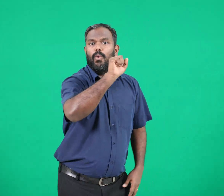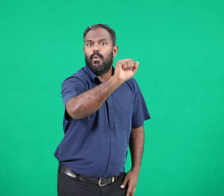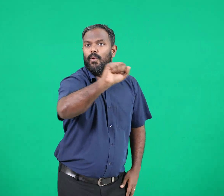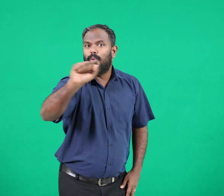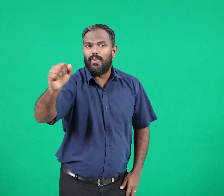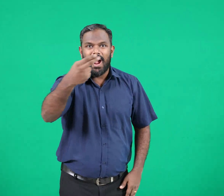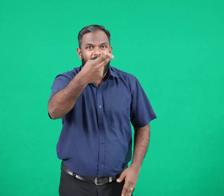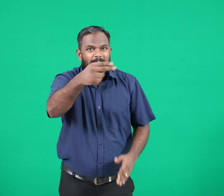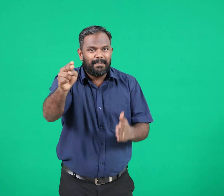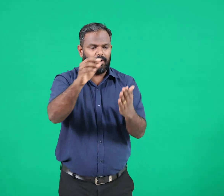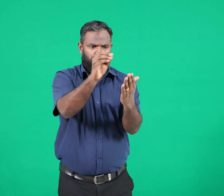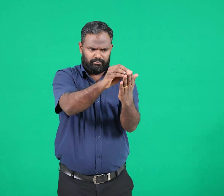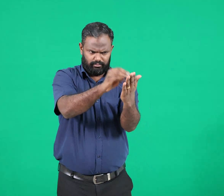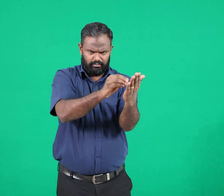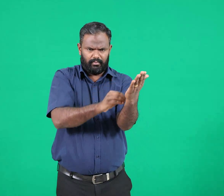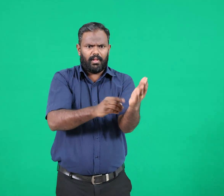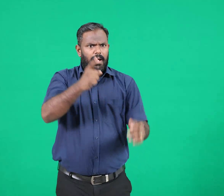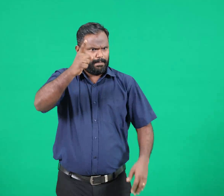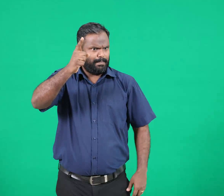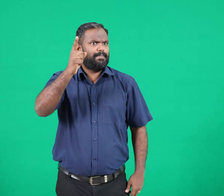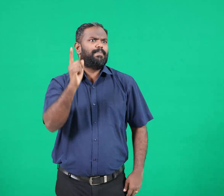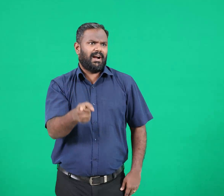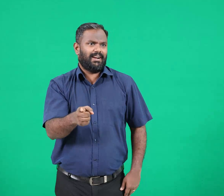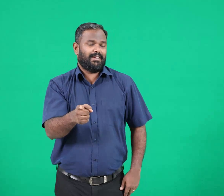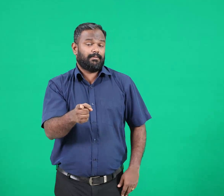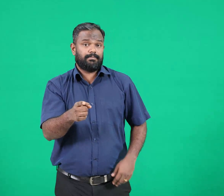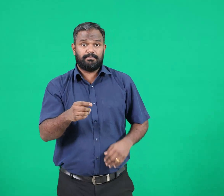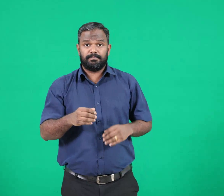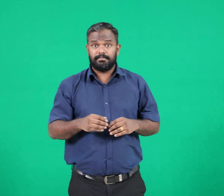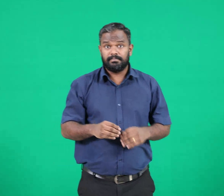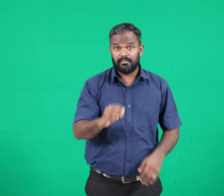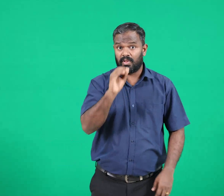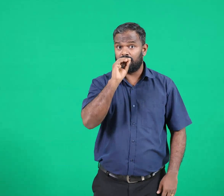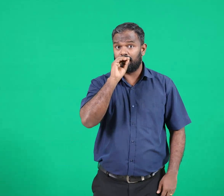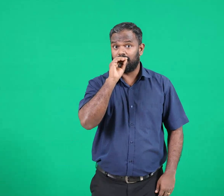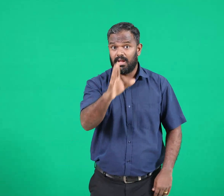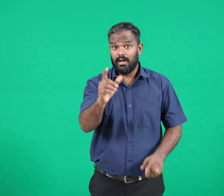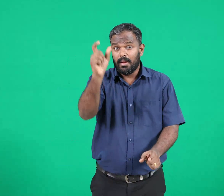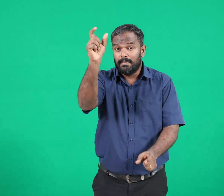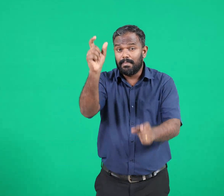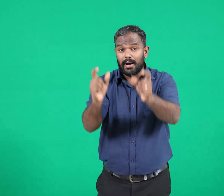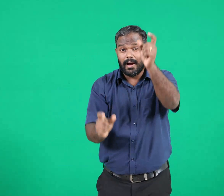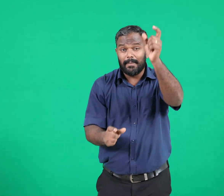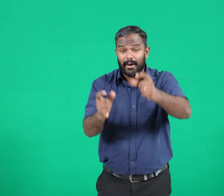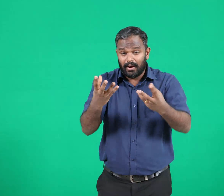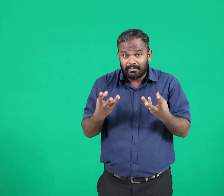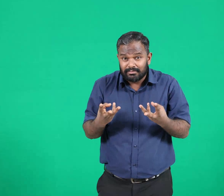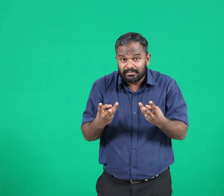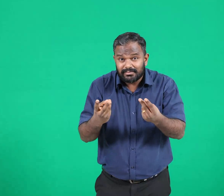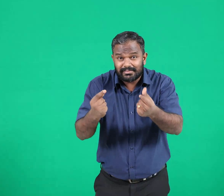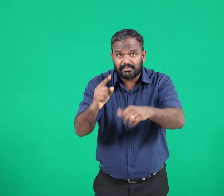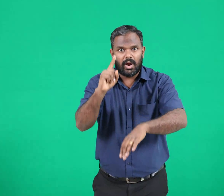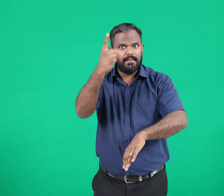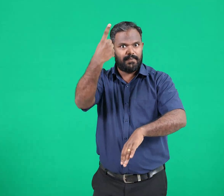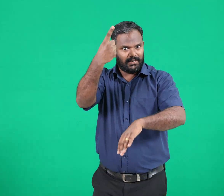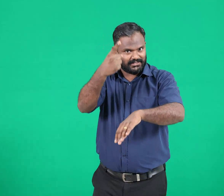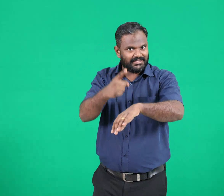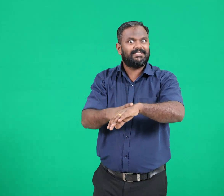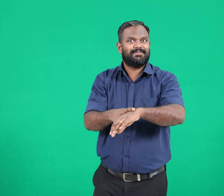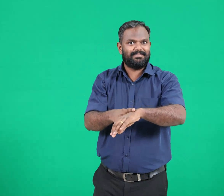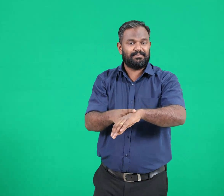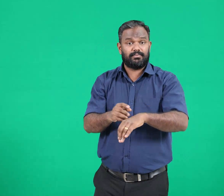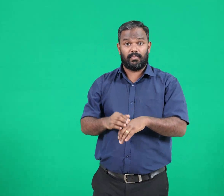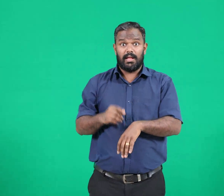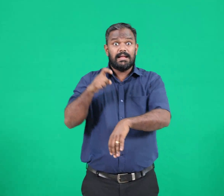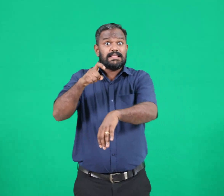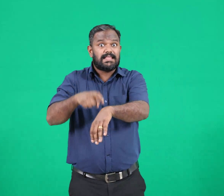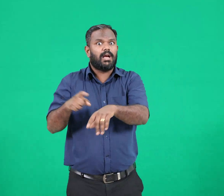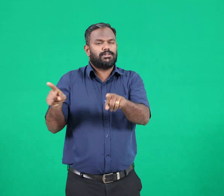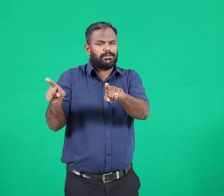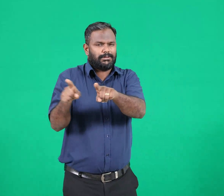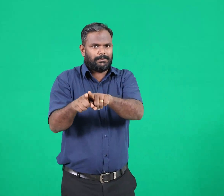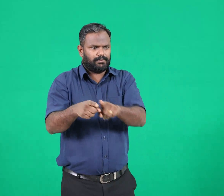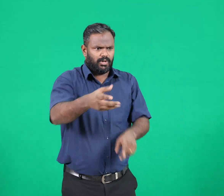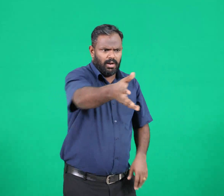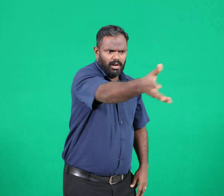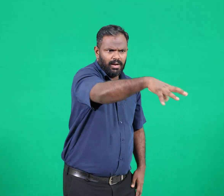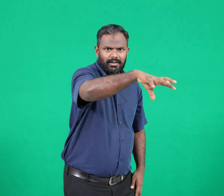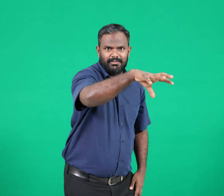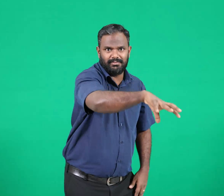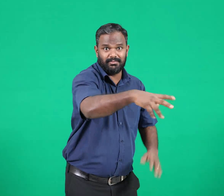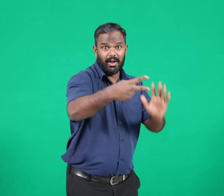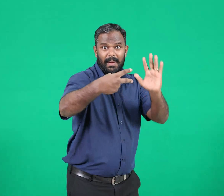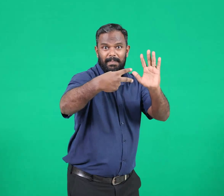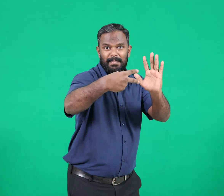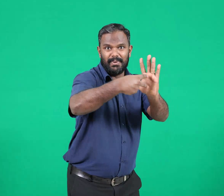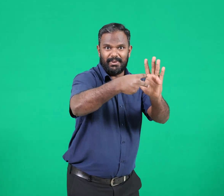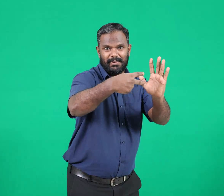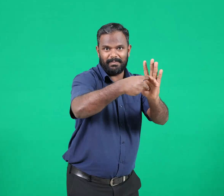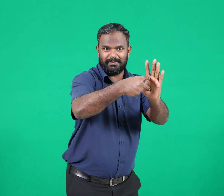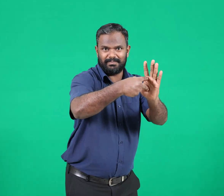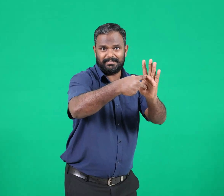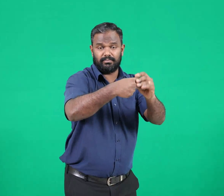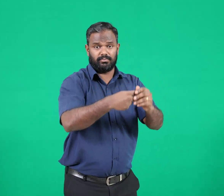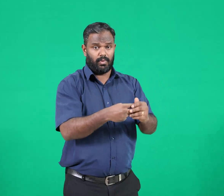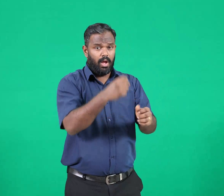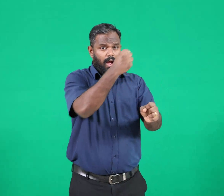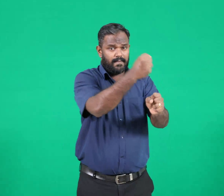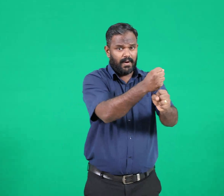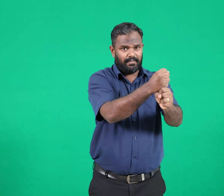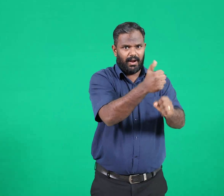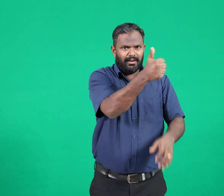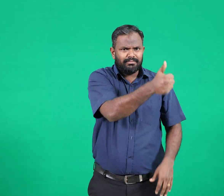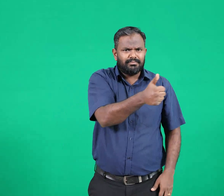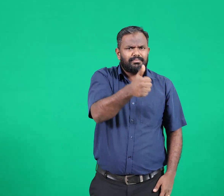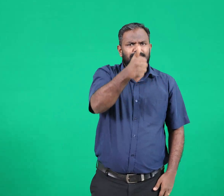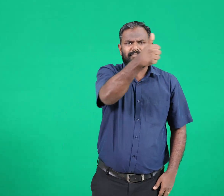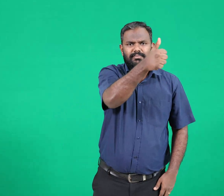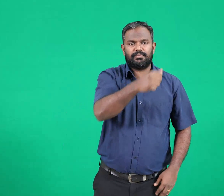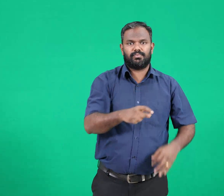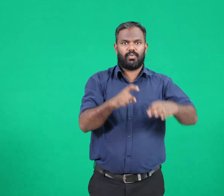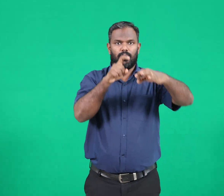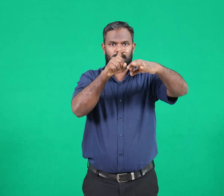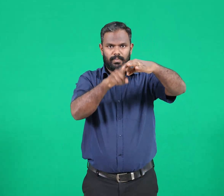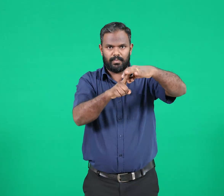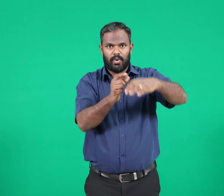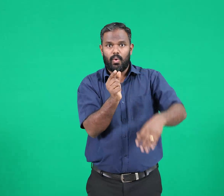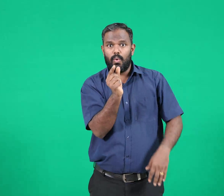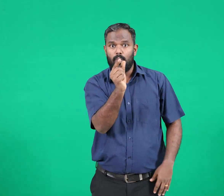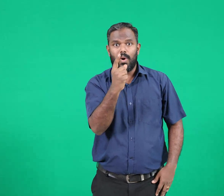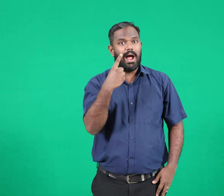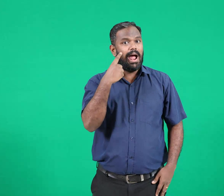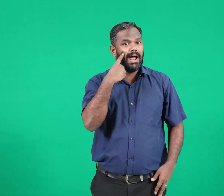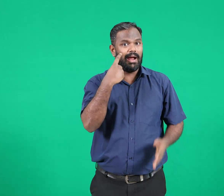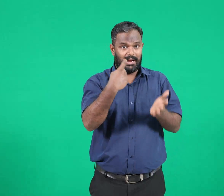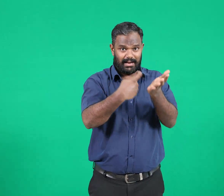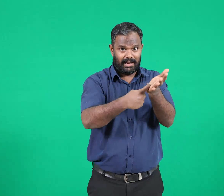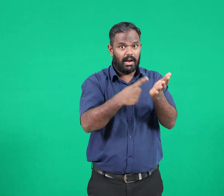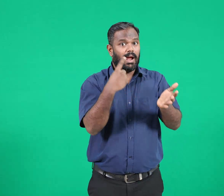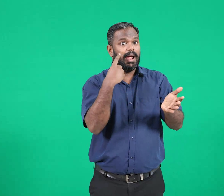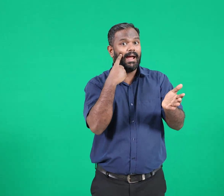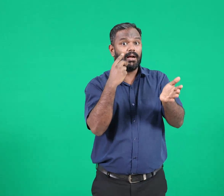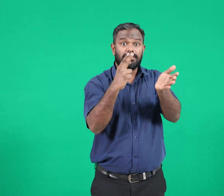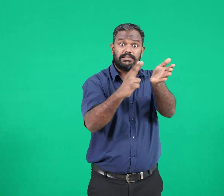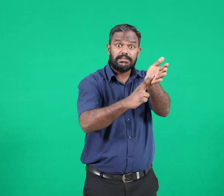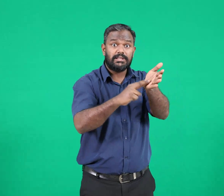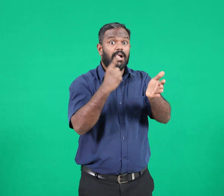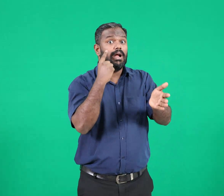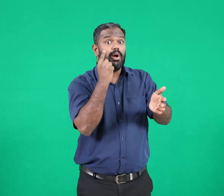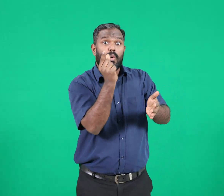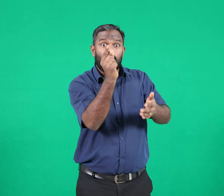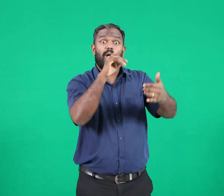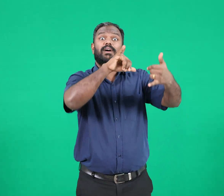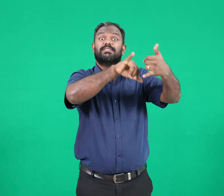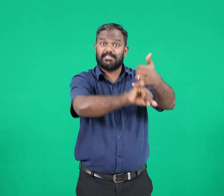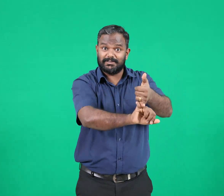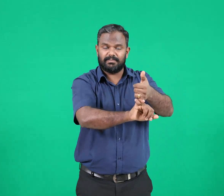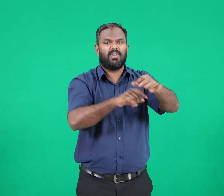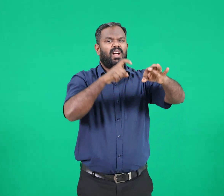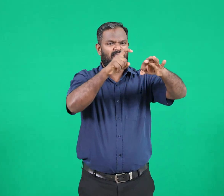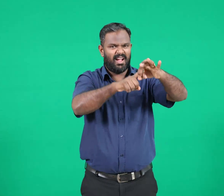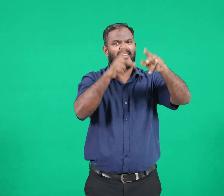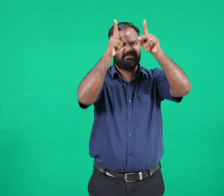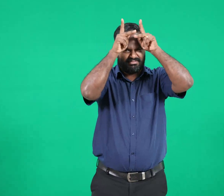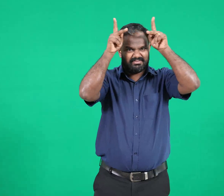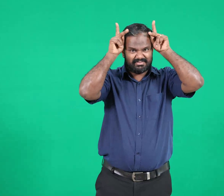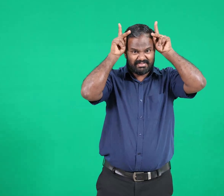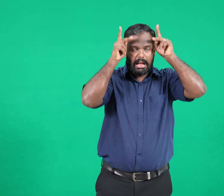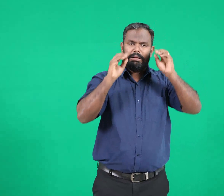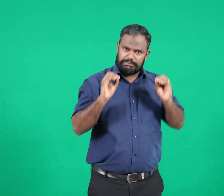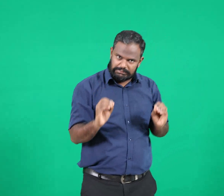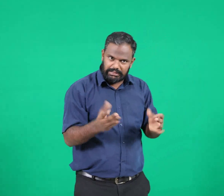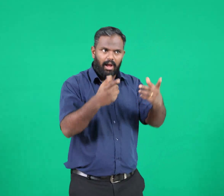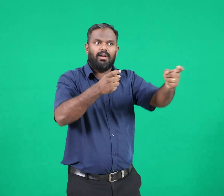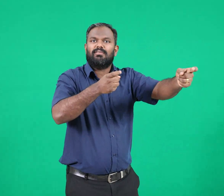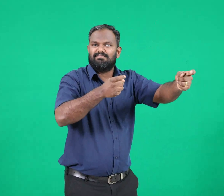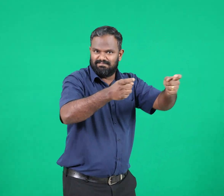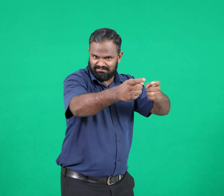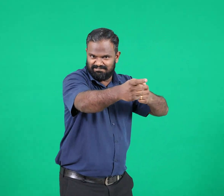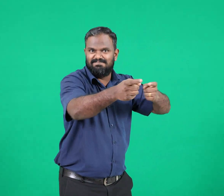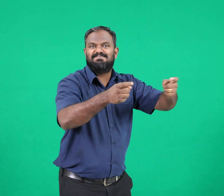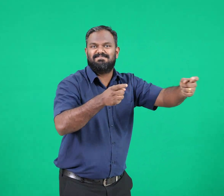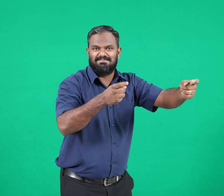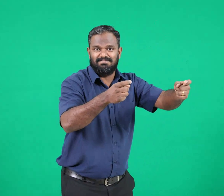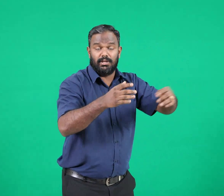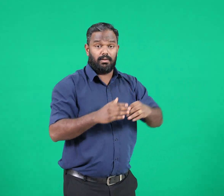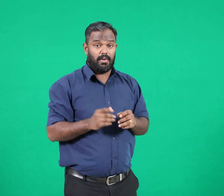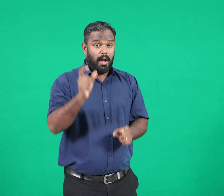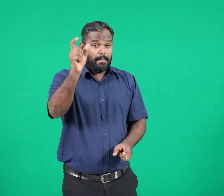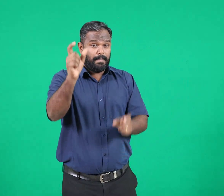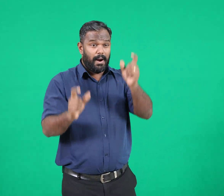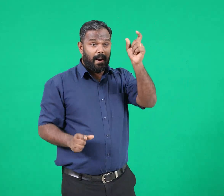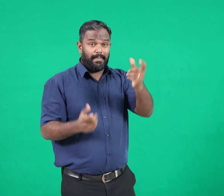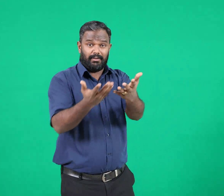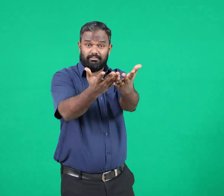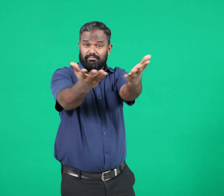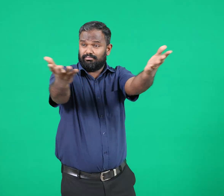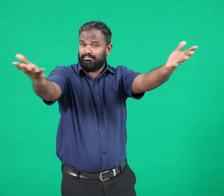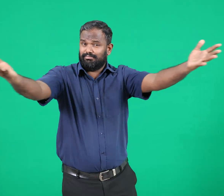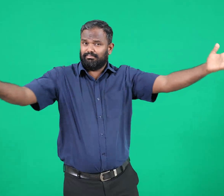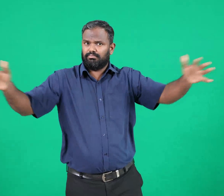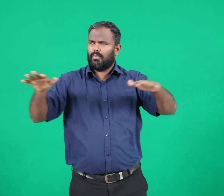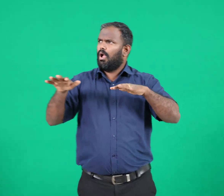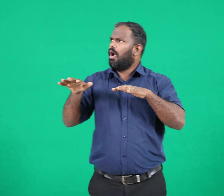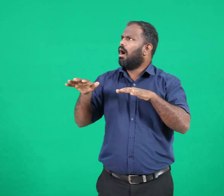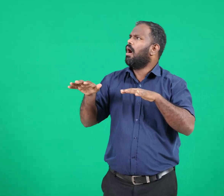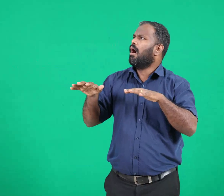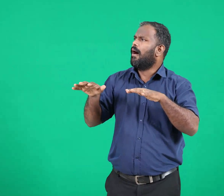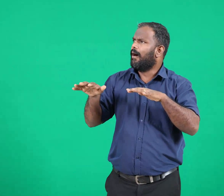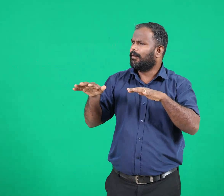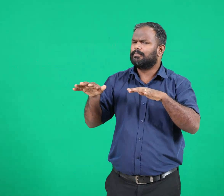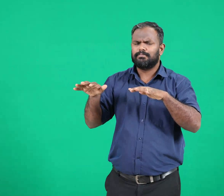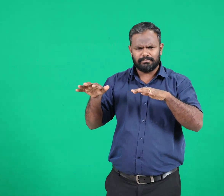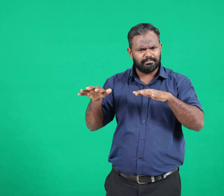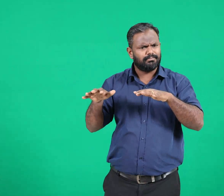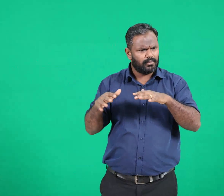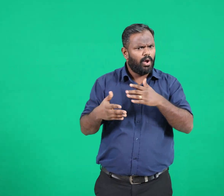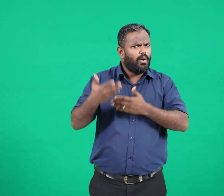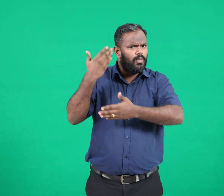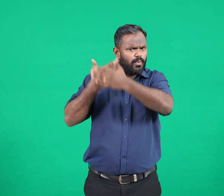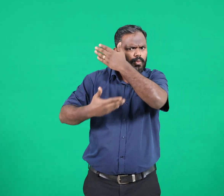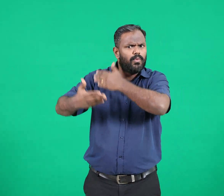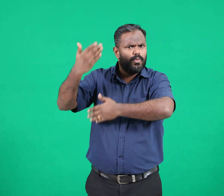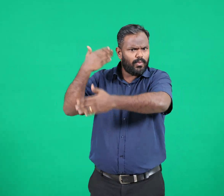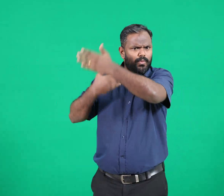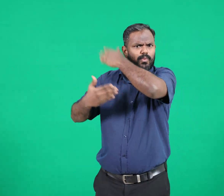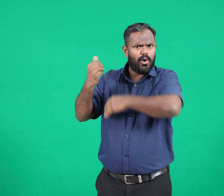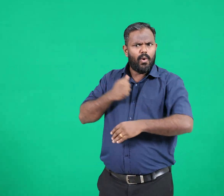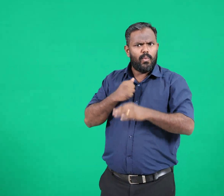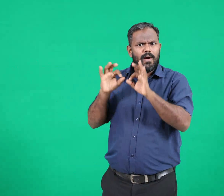This was the first census to take place while Quirinius was governor of Syria.